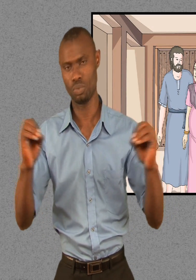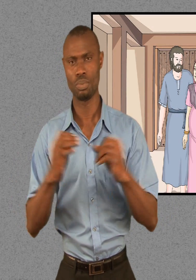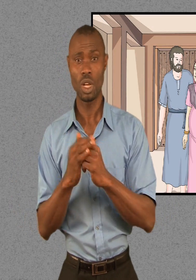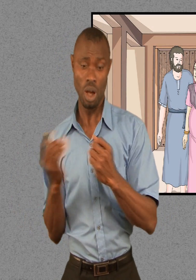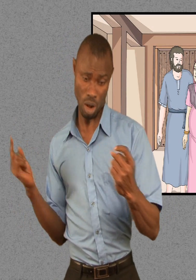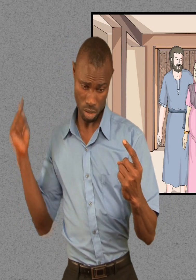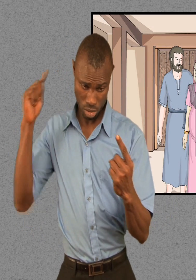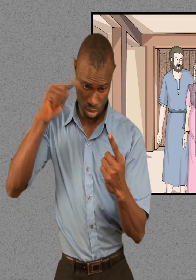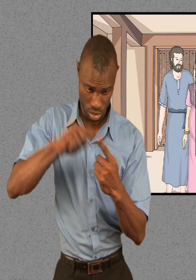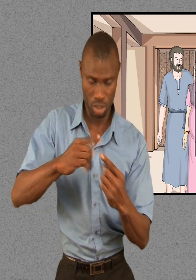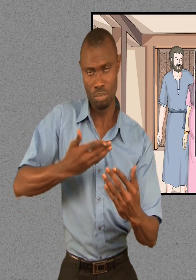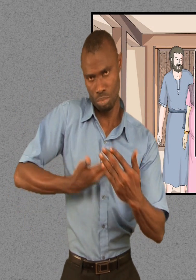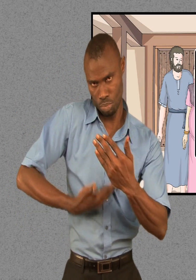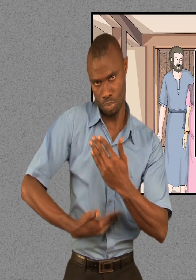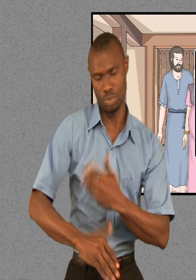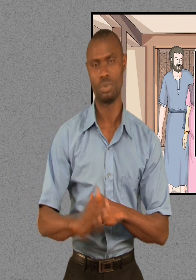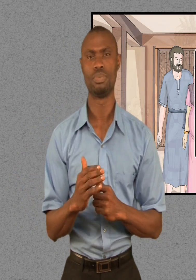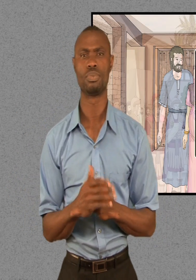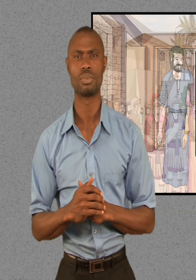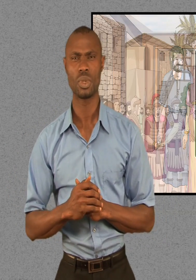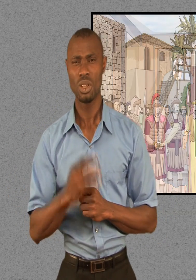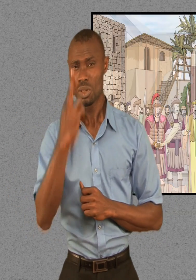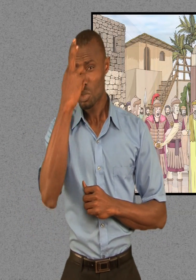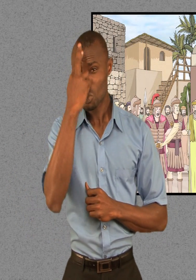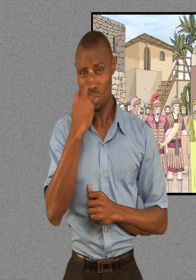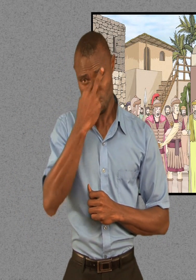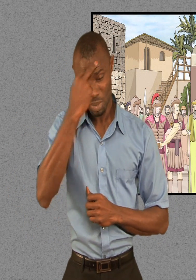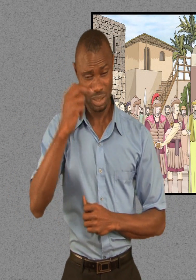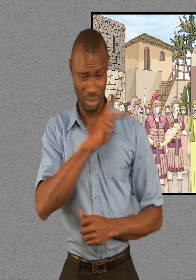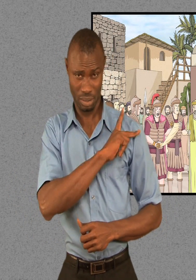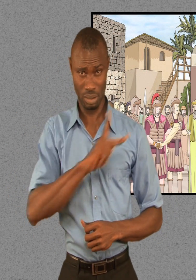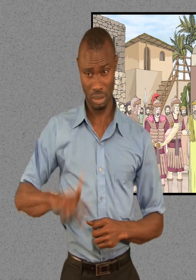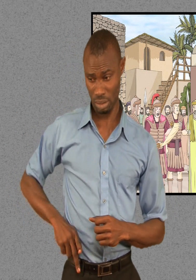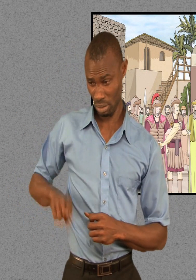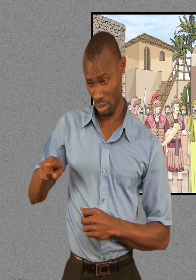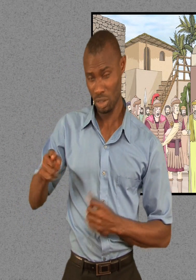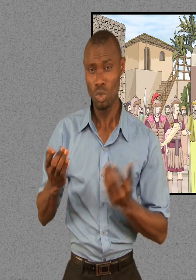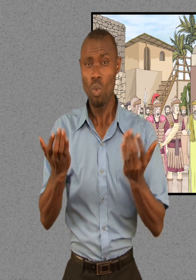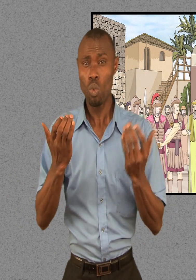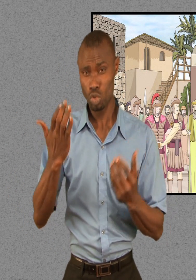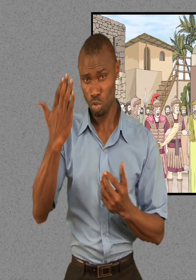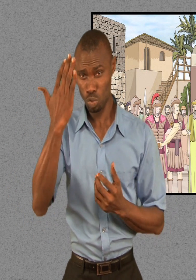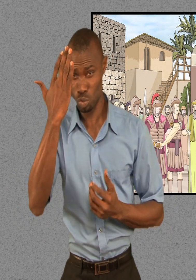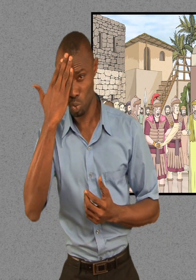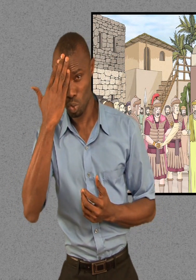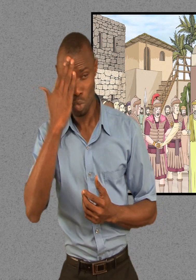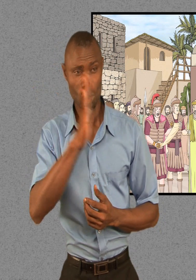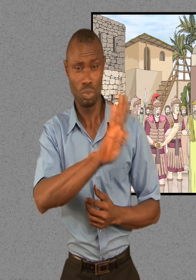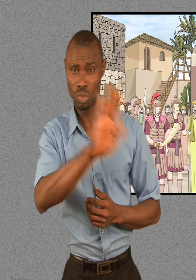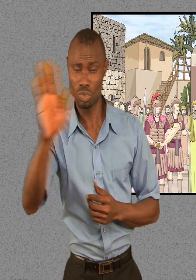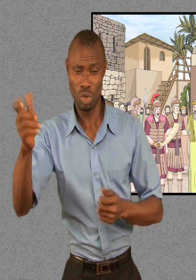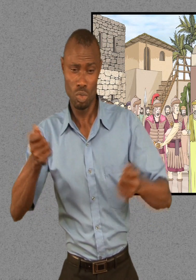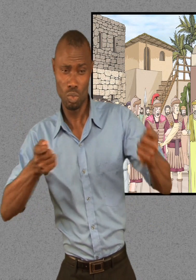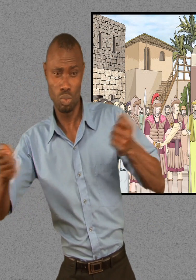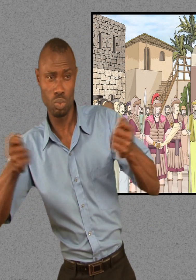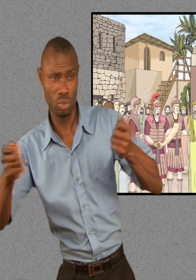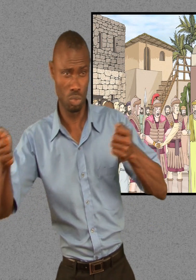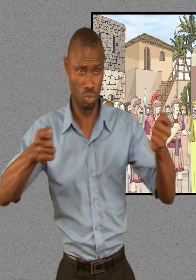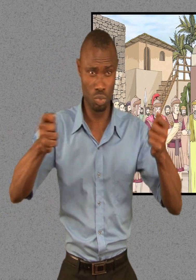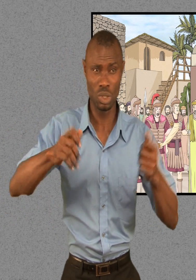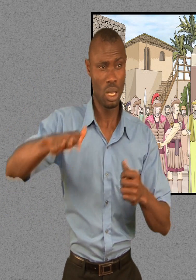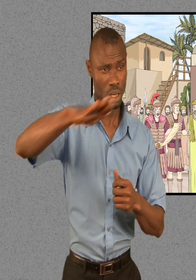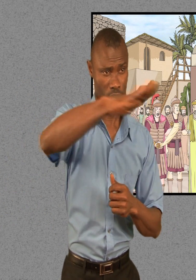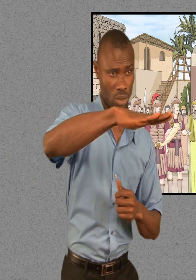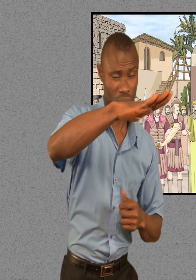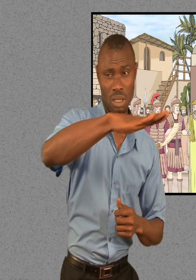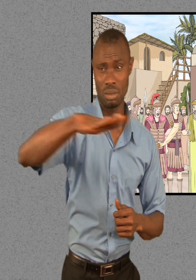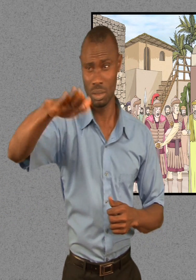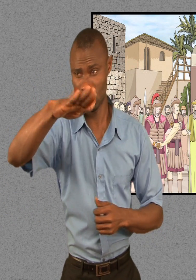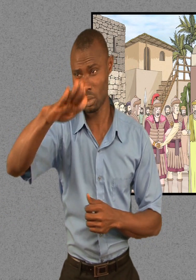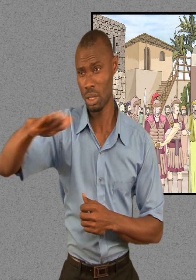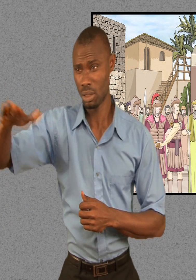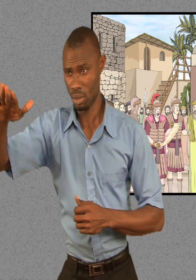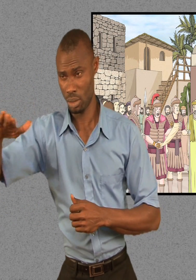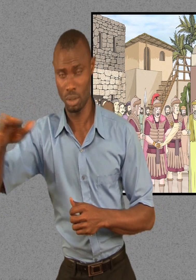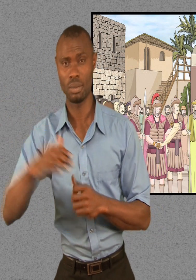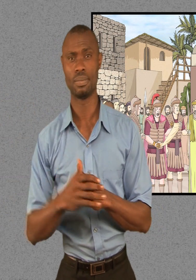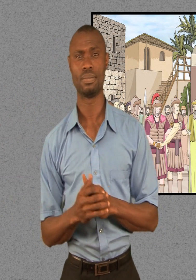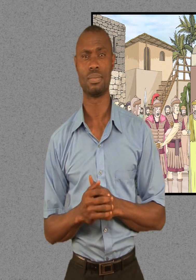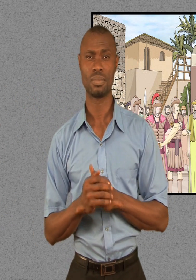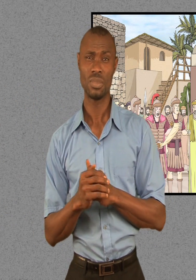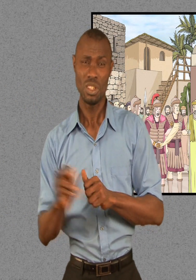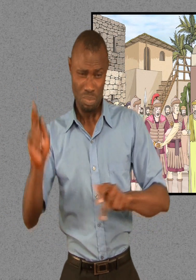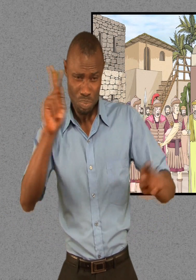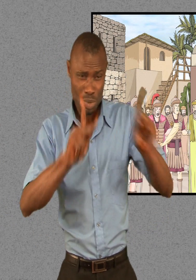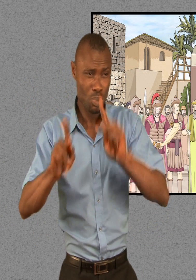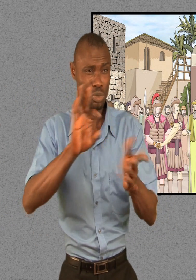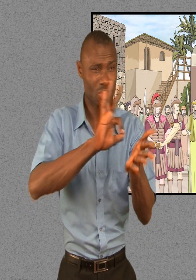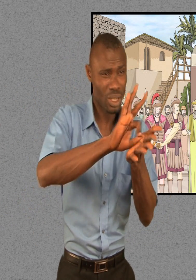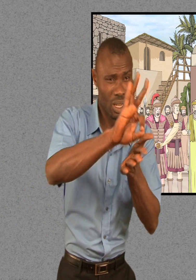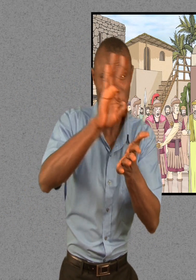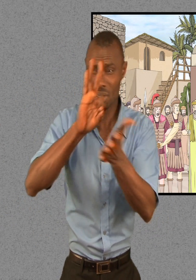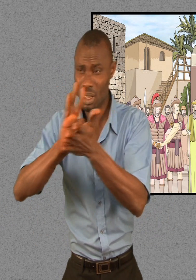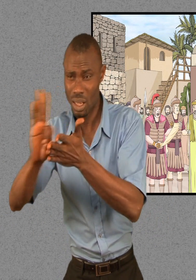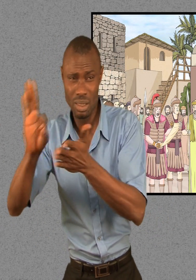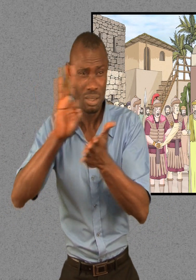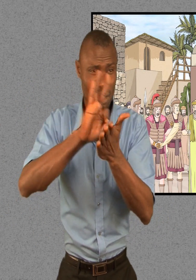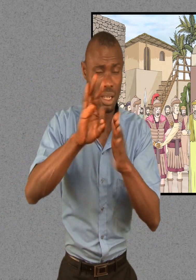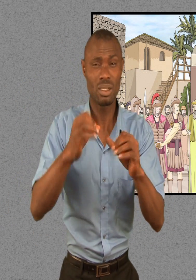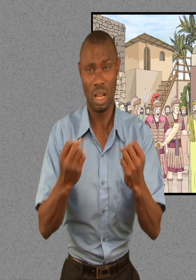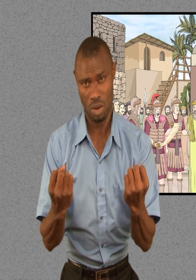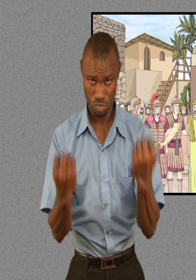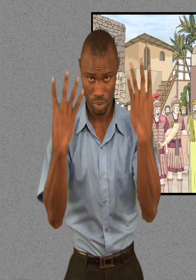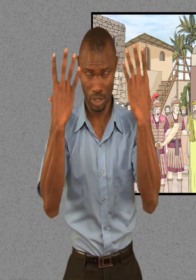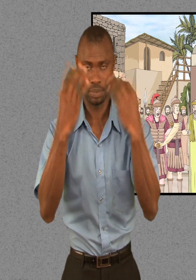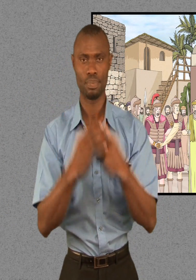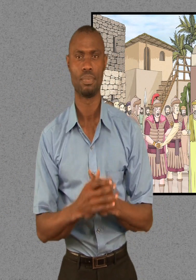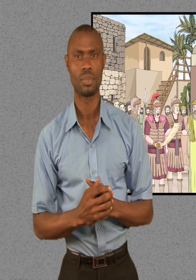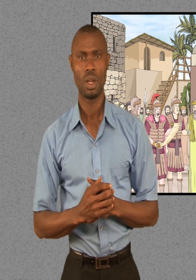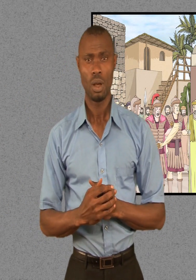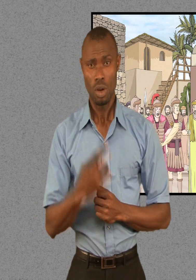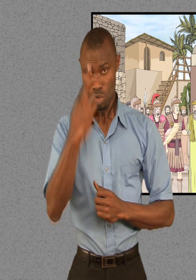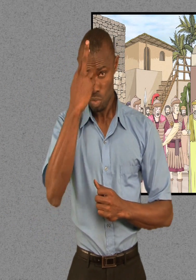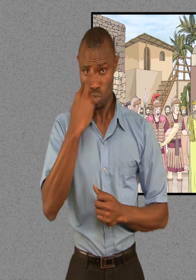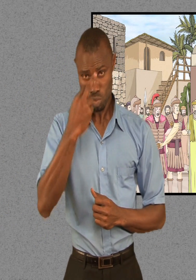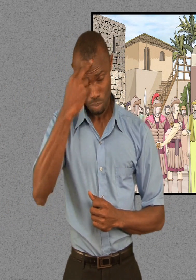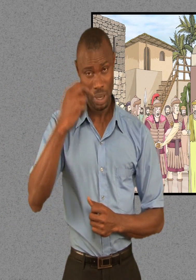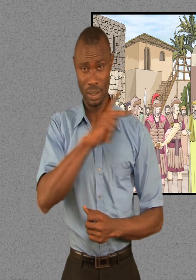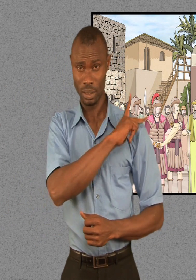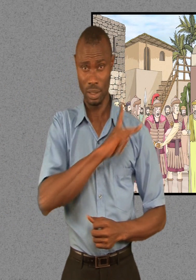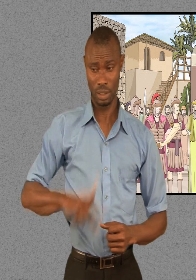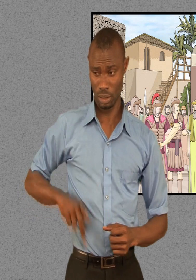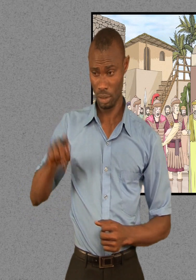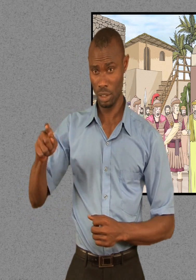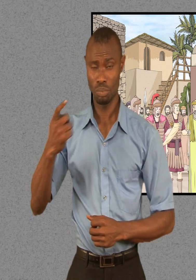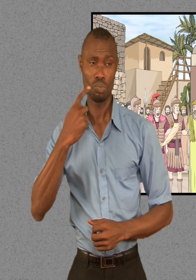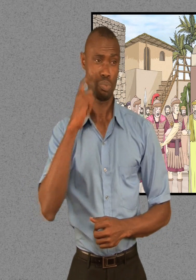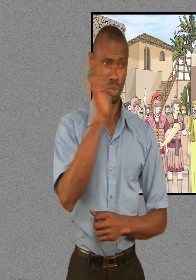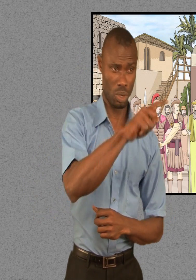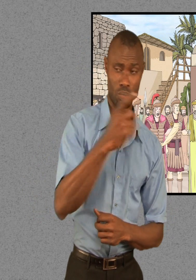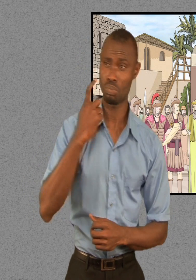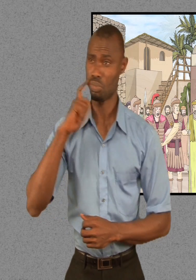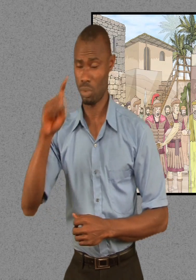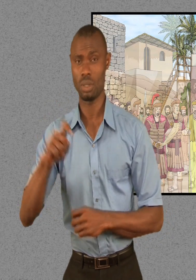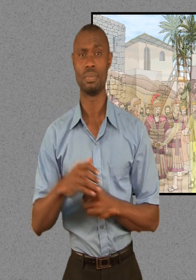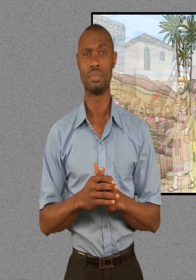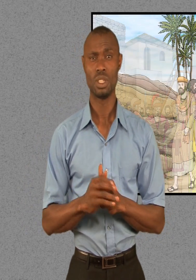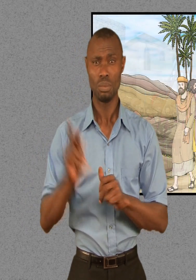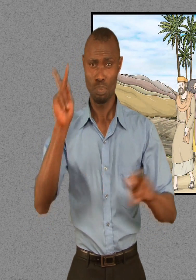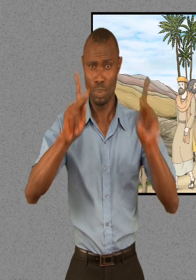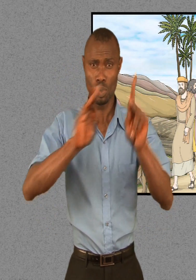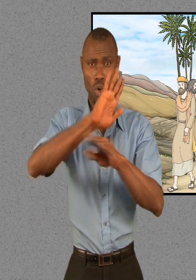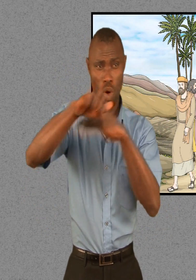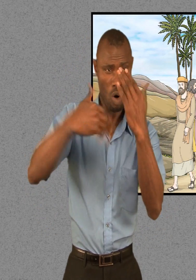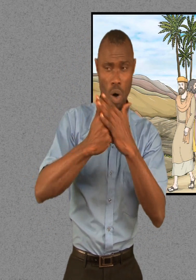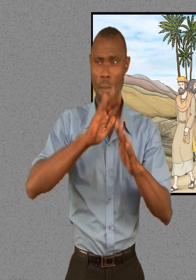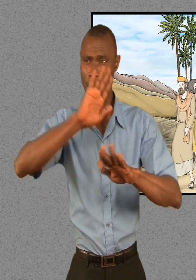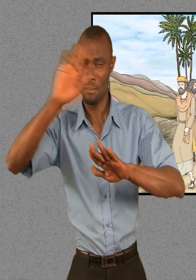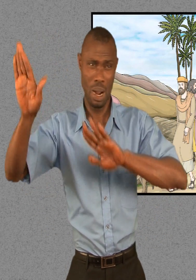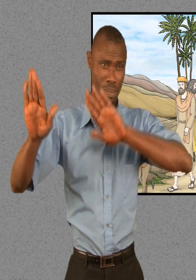Now in those days a decree went out from Caesar Augustus that a census should be taken of the whole empire. This was the first census to take place while Quirinius was governor of Syria.